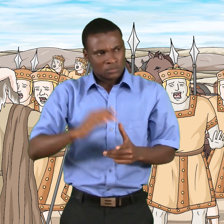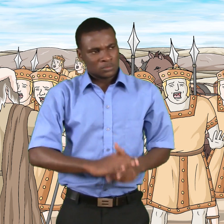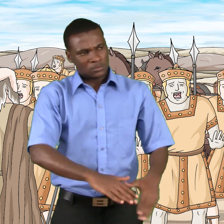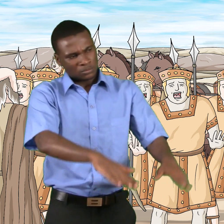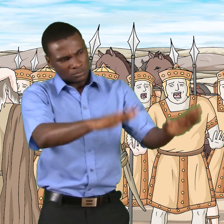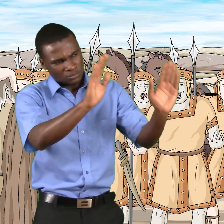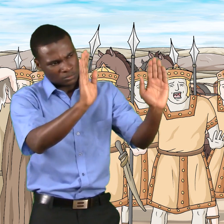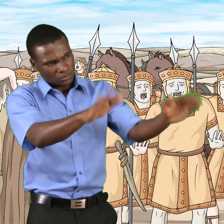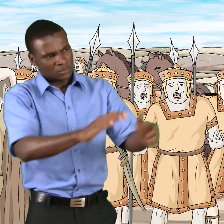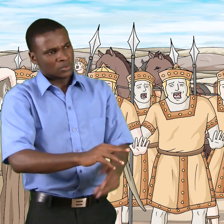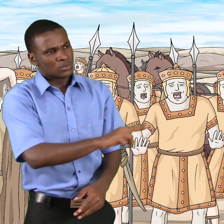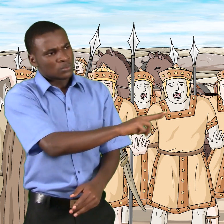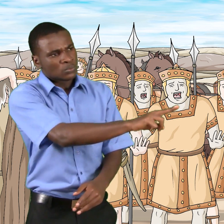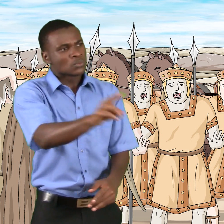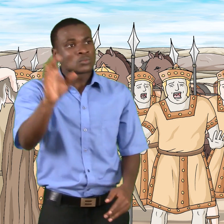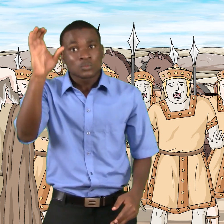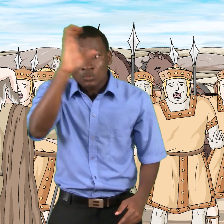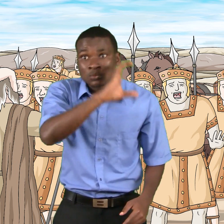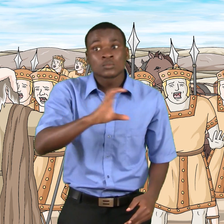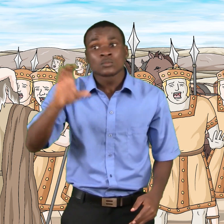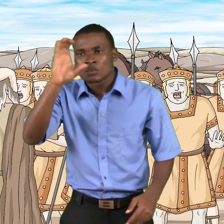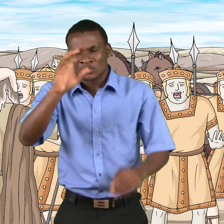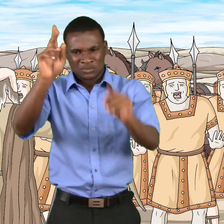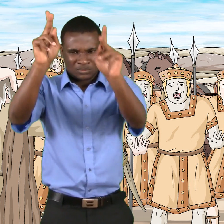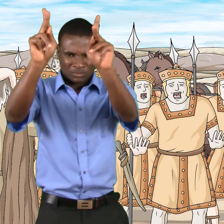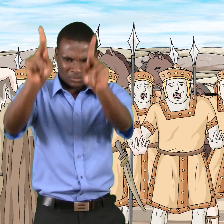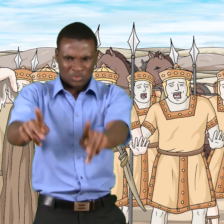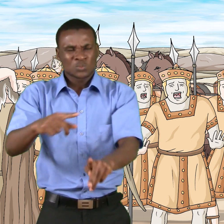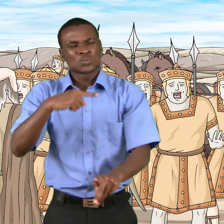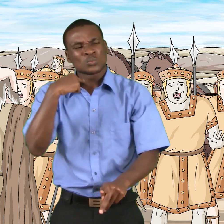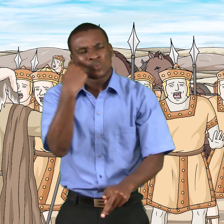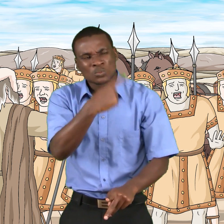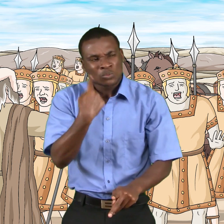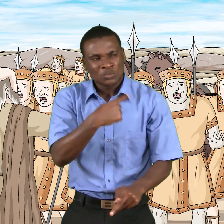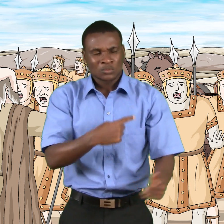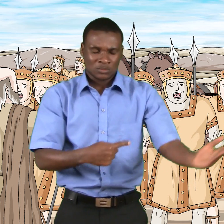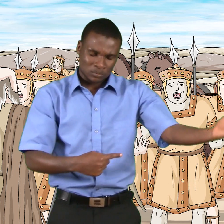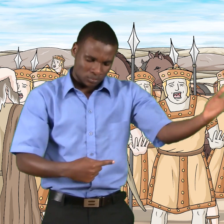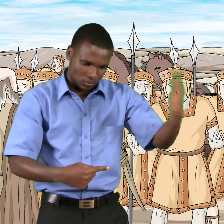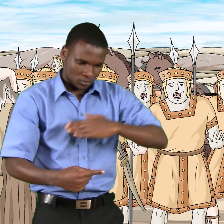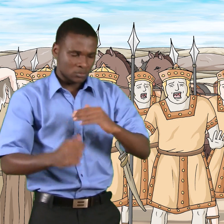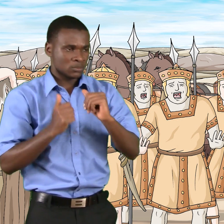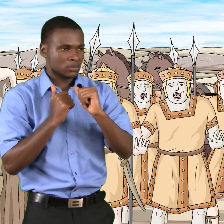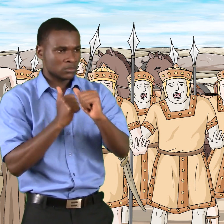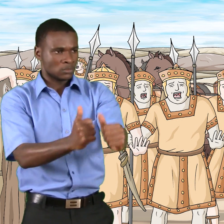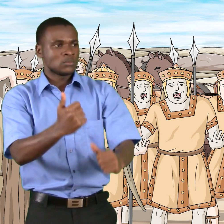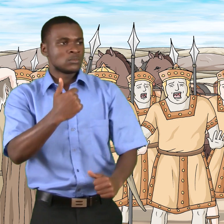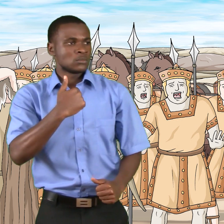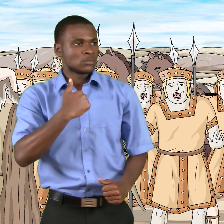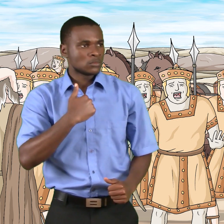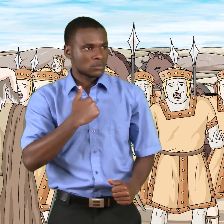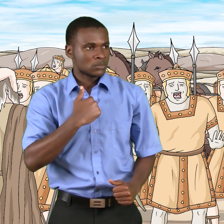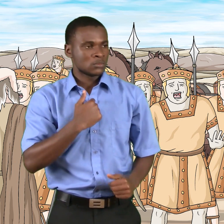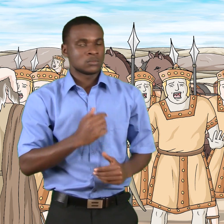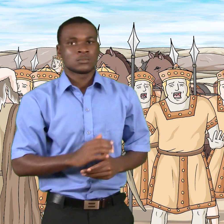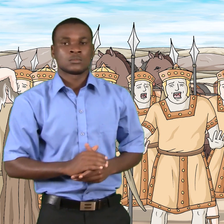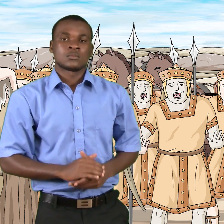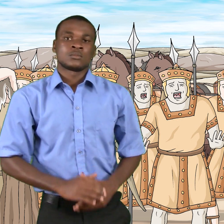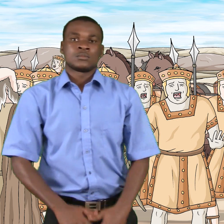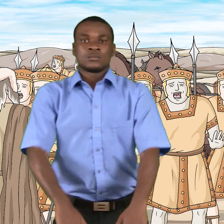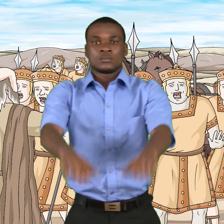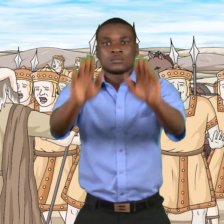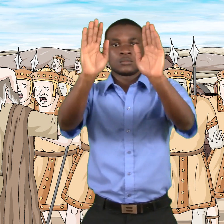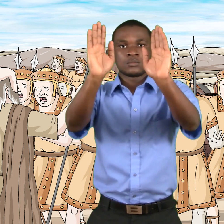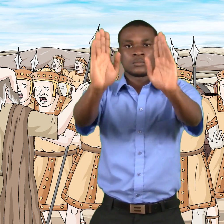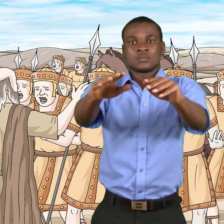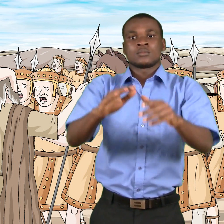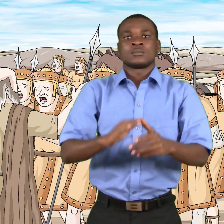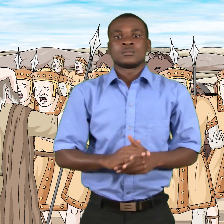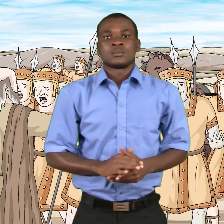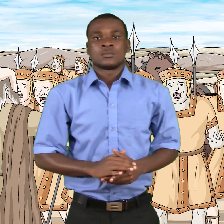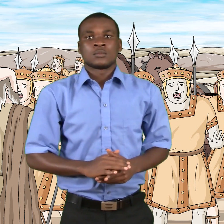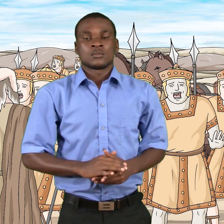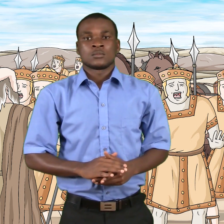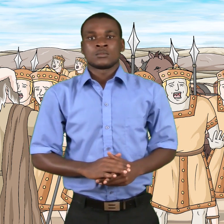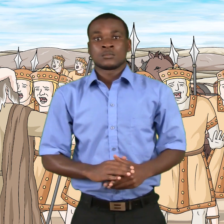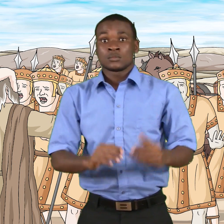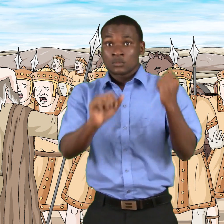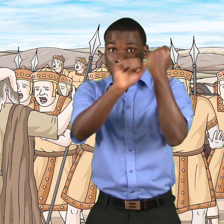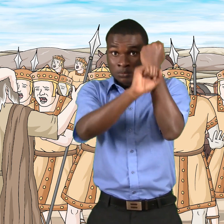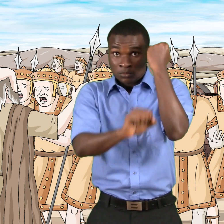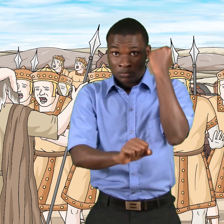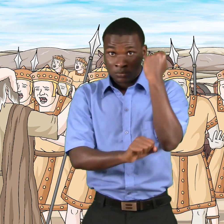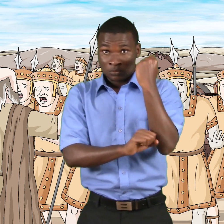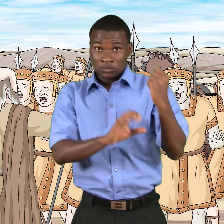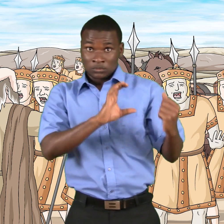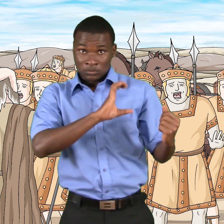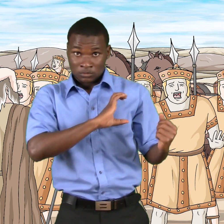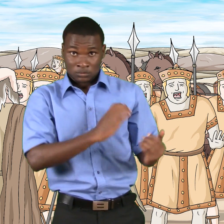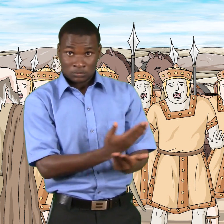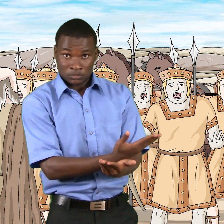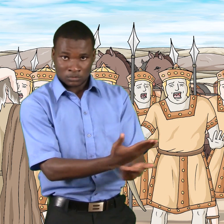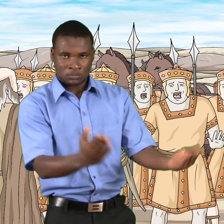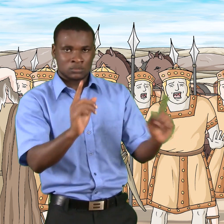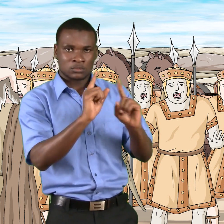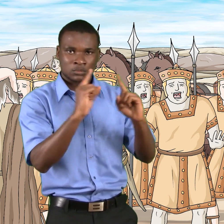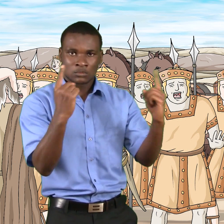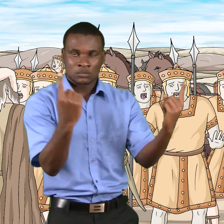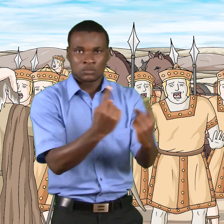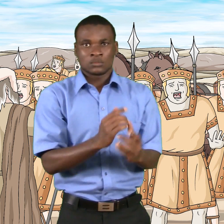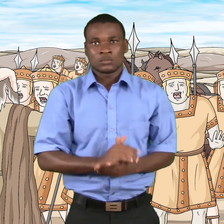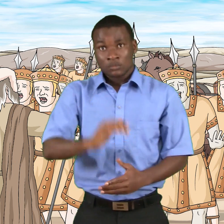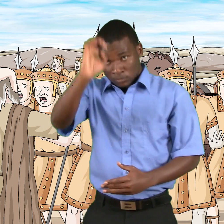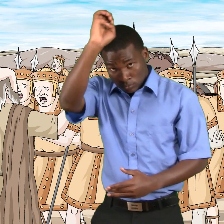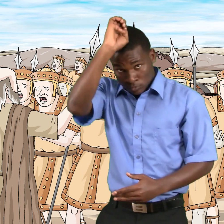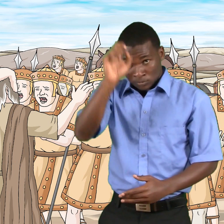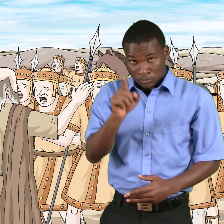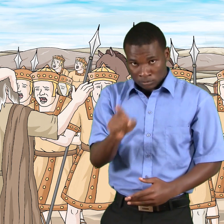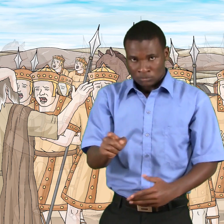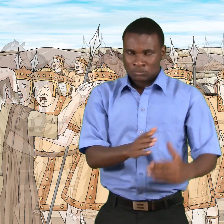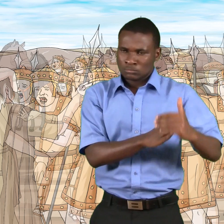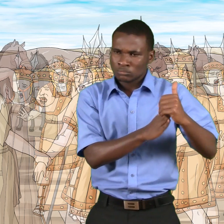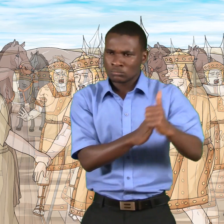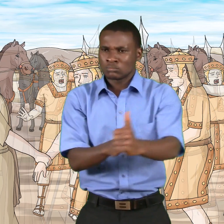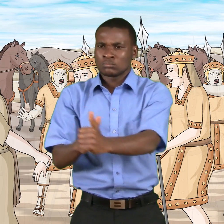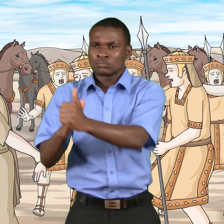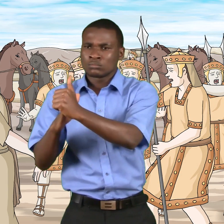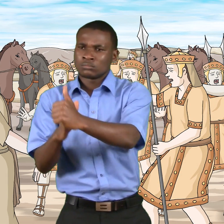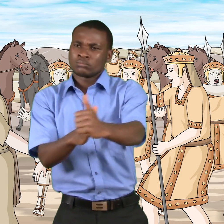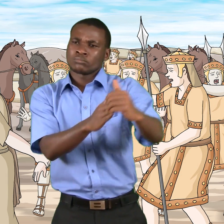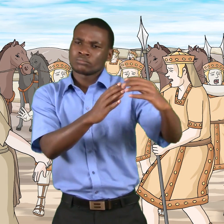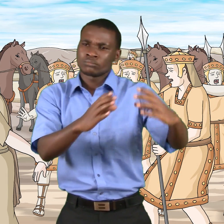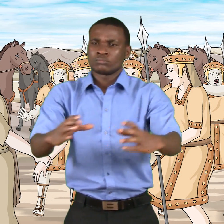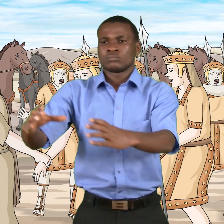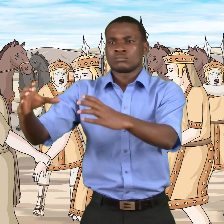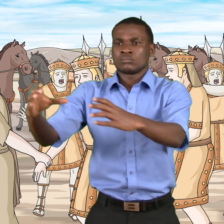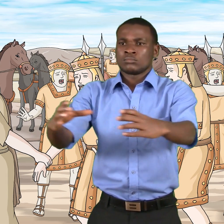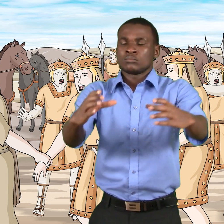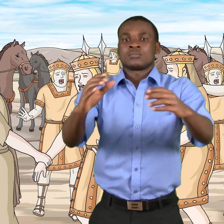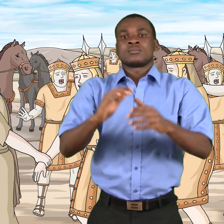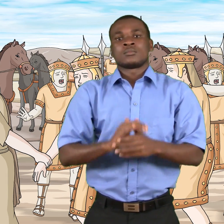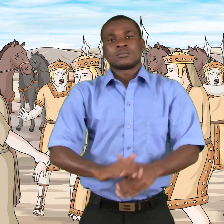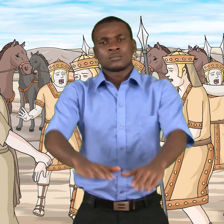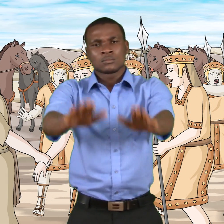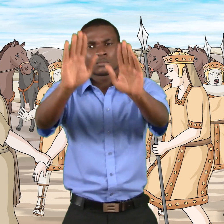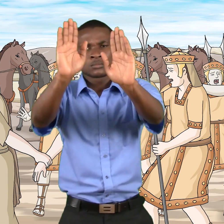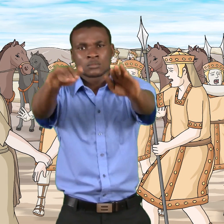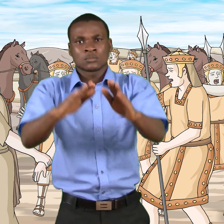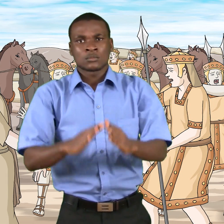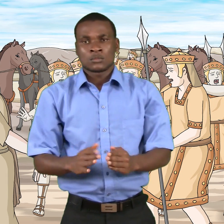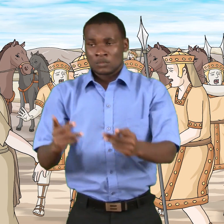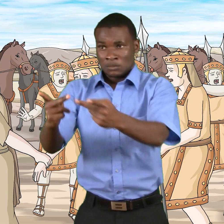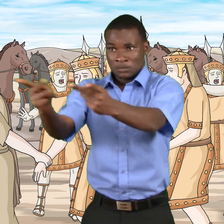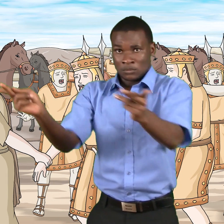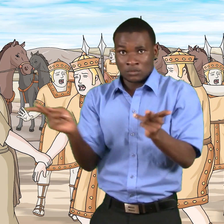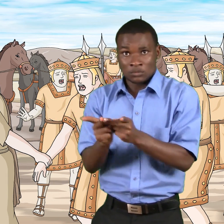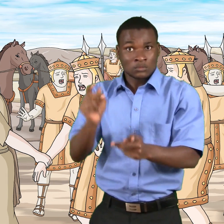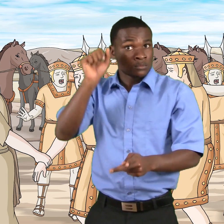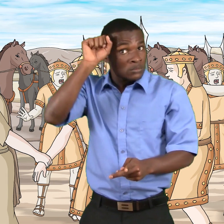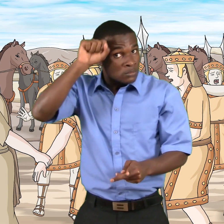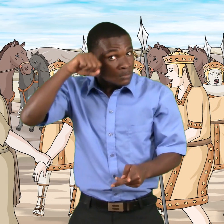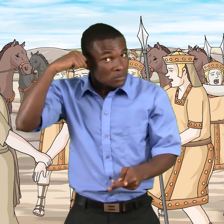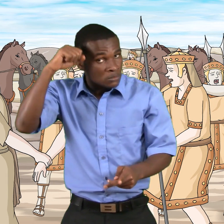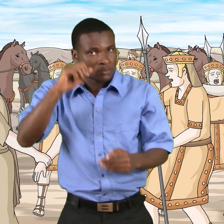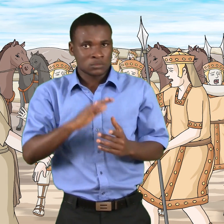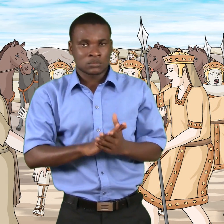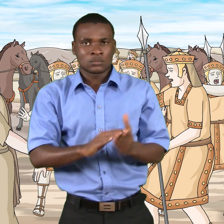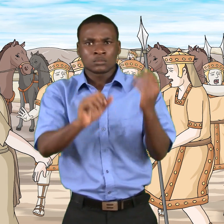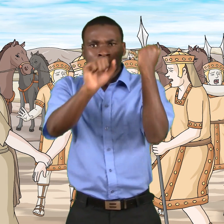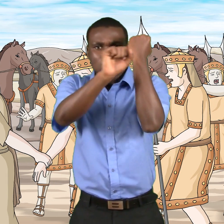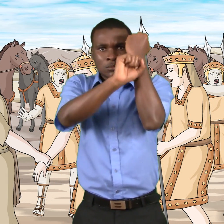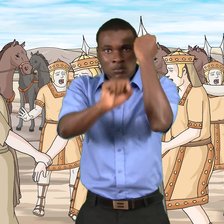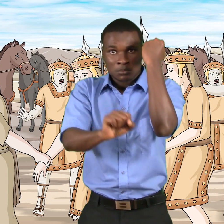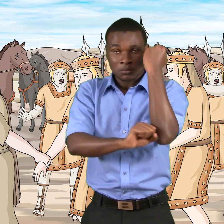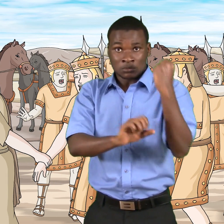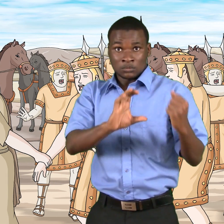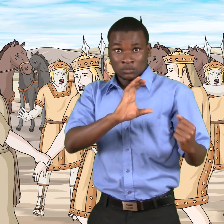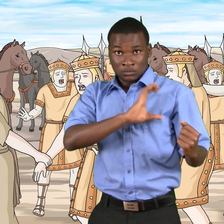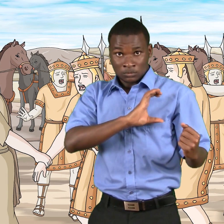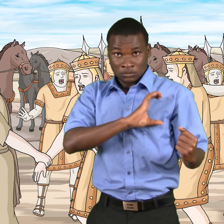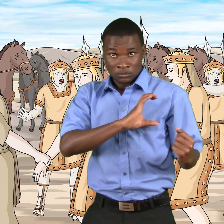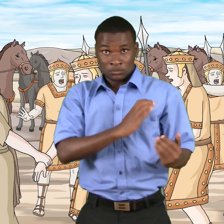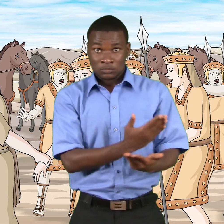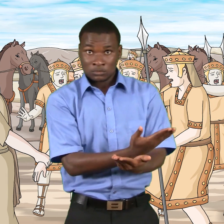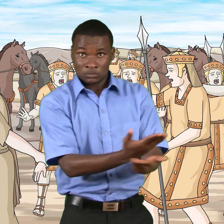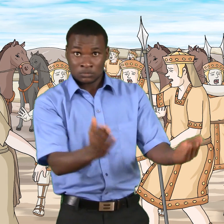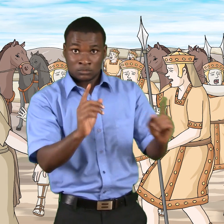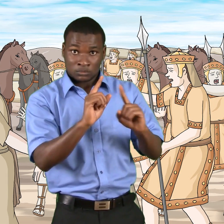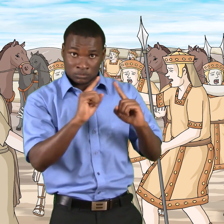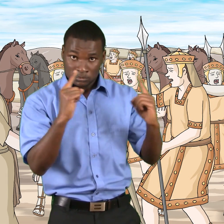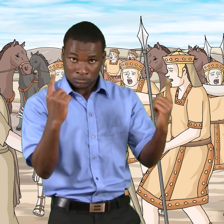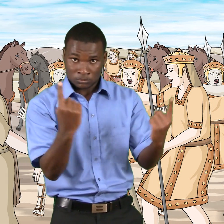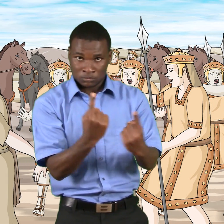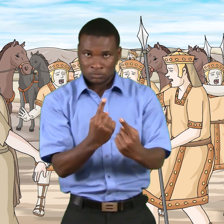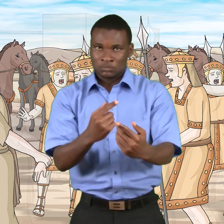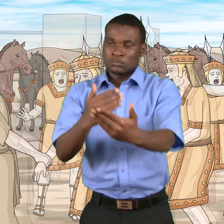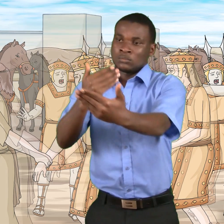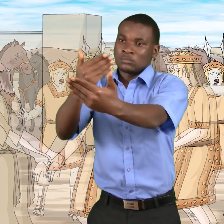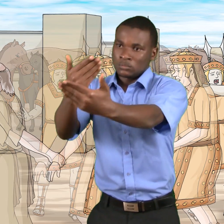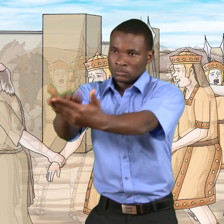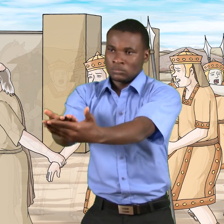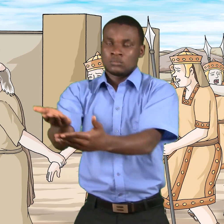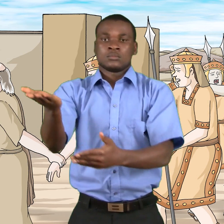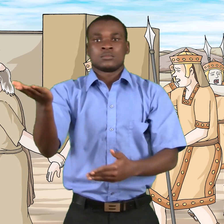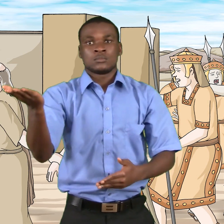Follow me, and I will take you to the man you are seeking.”